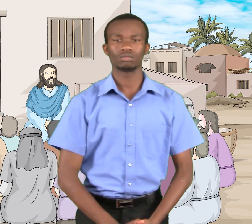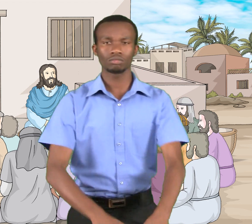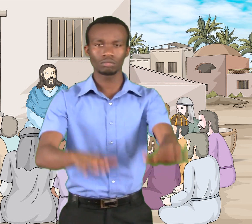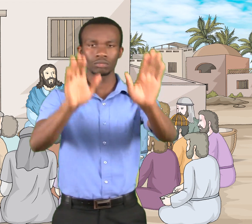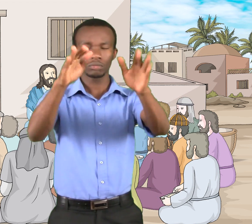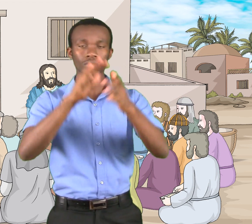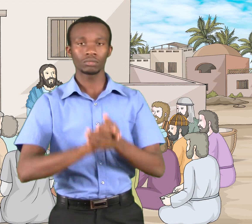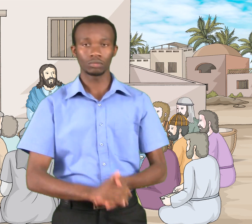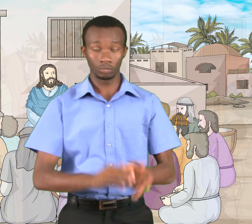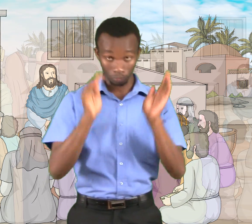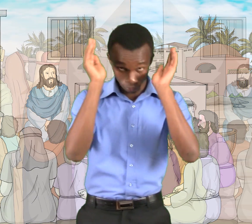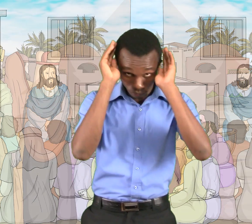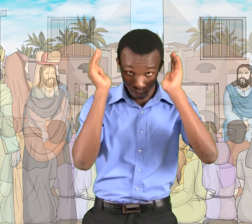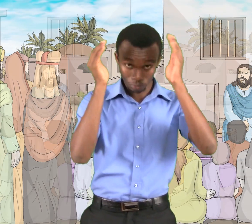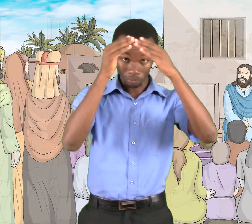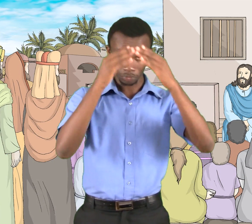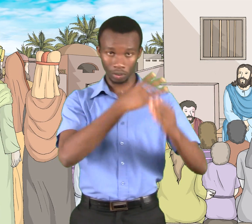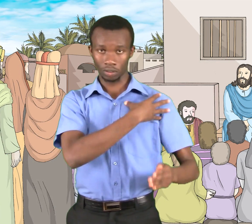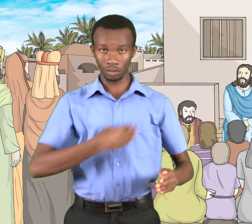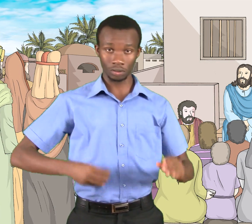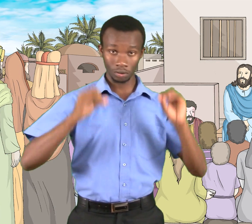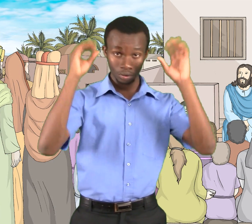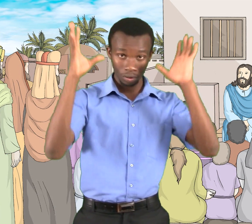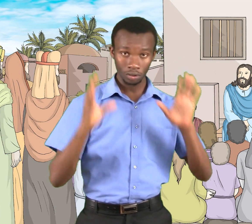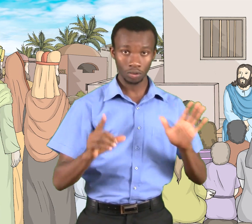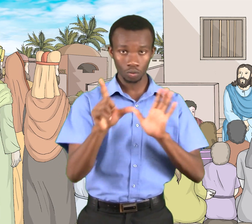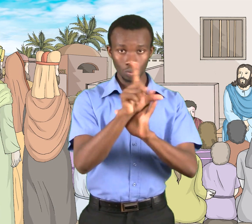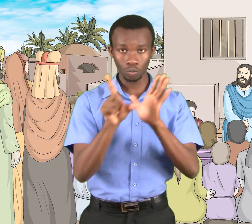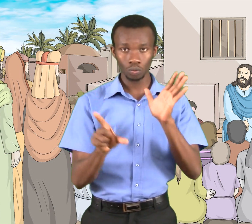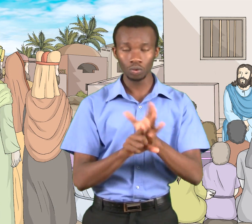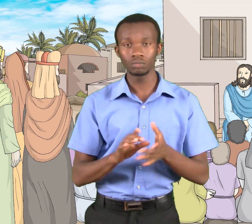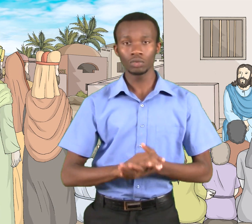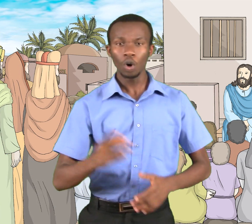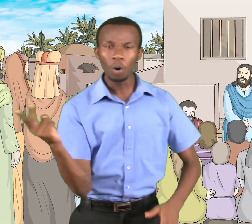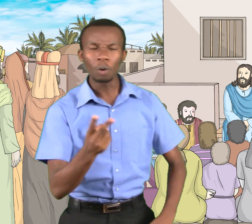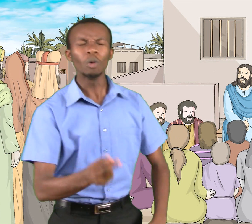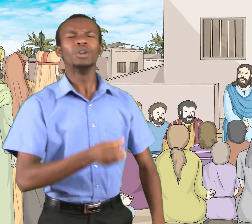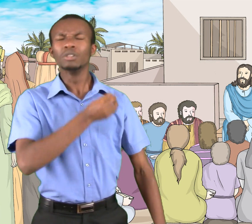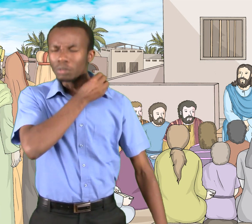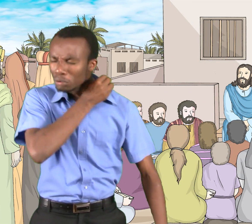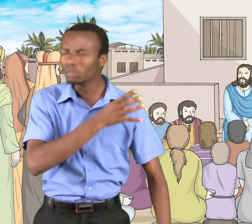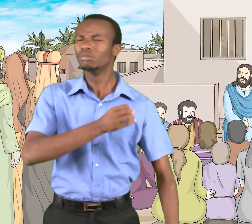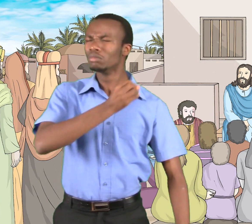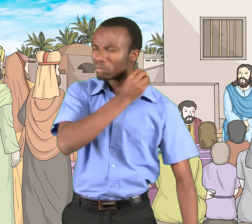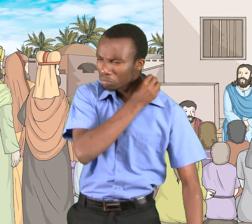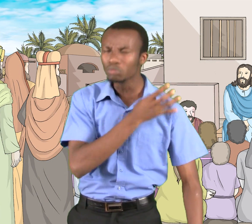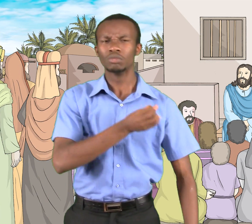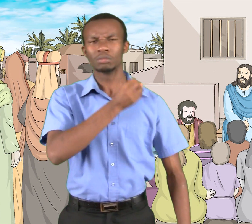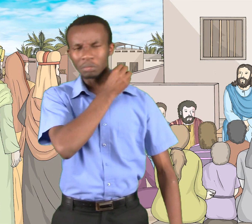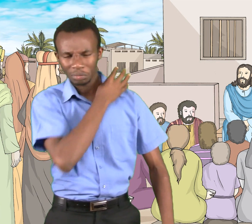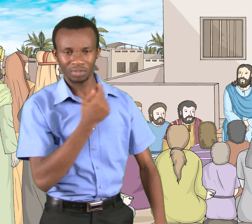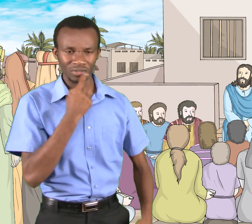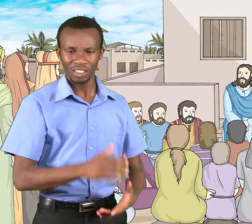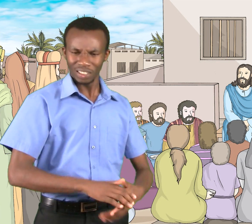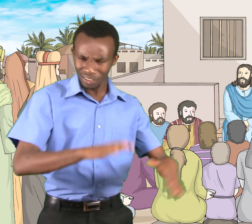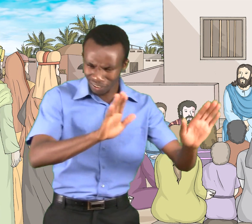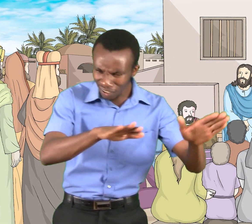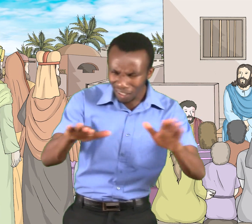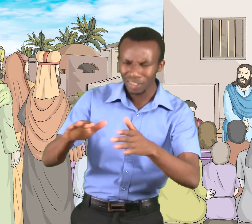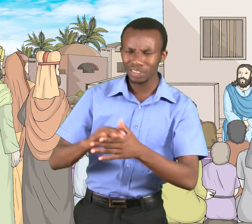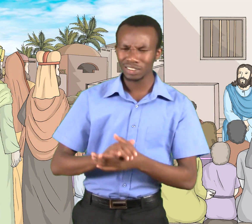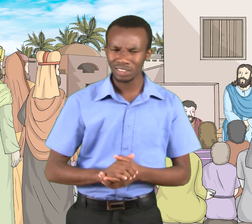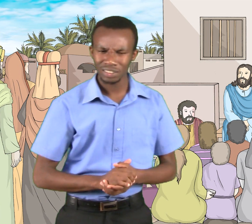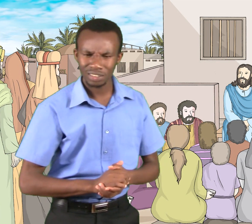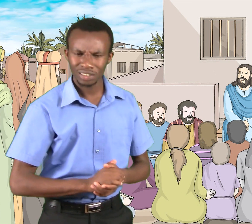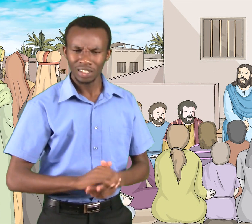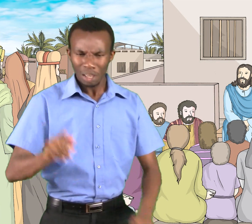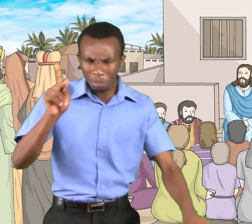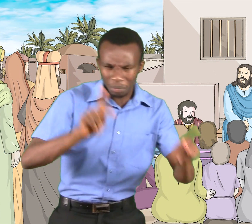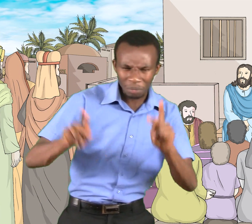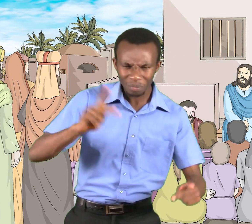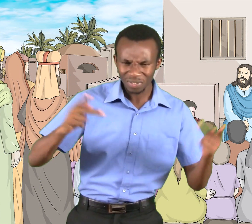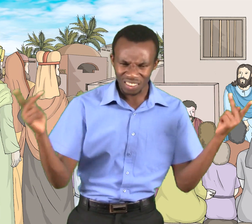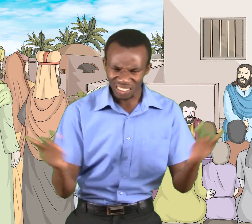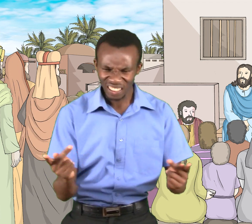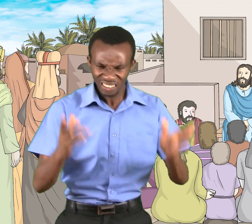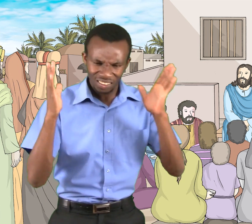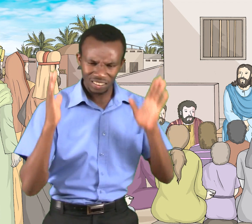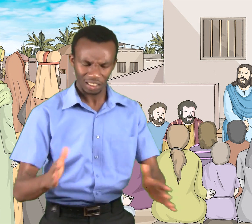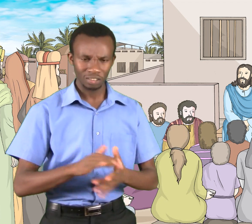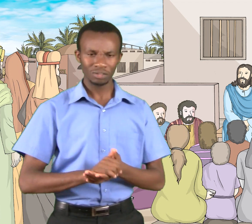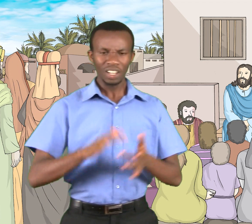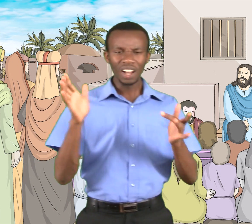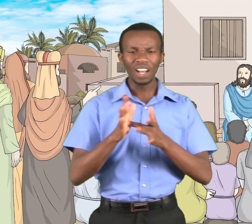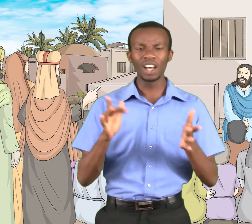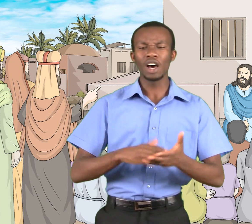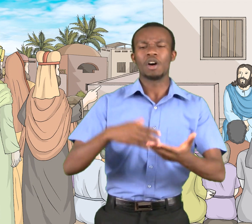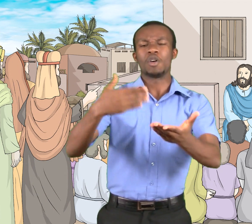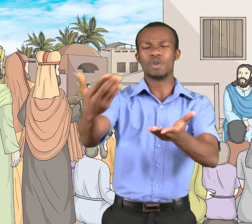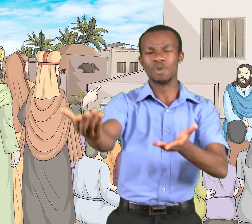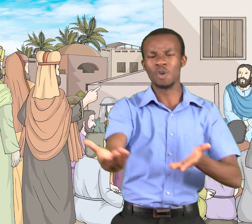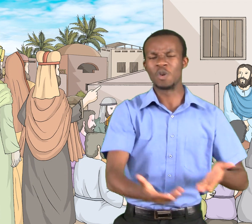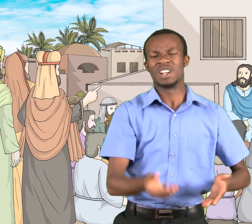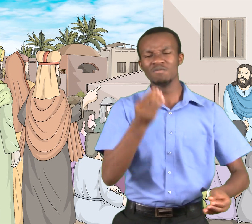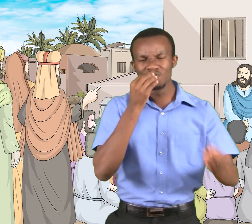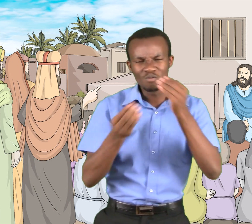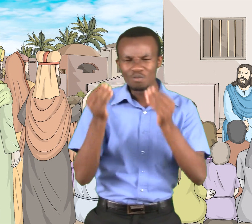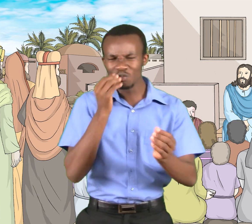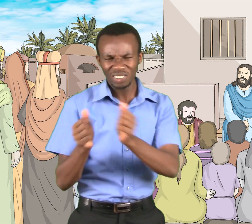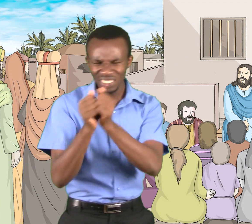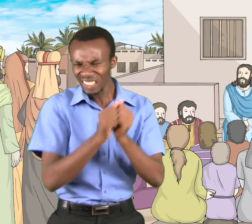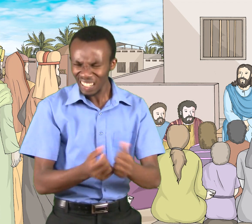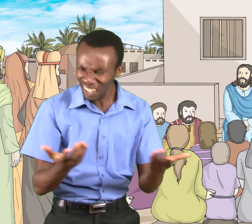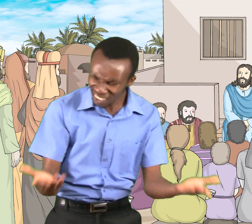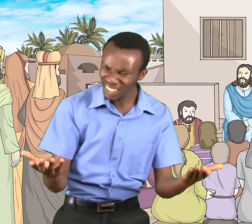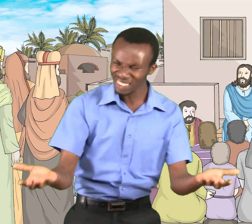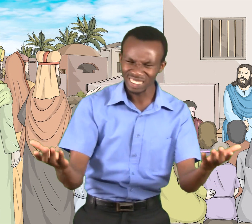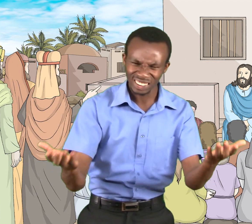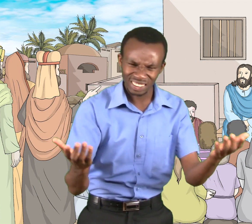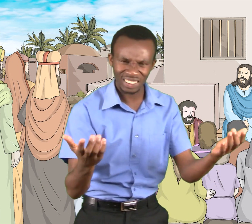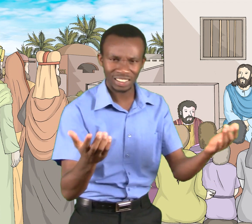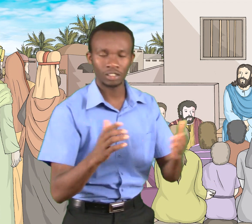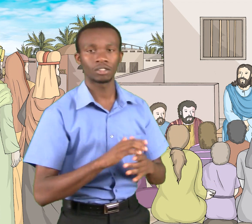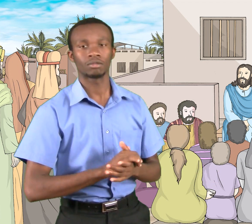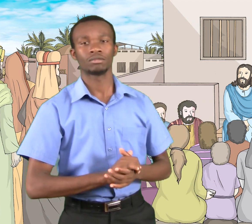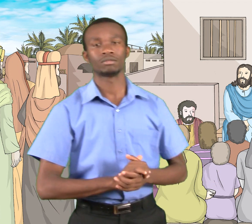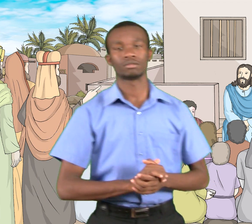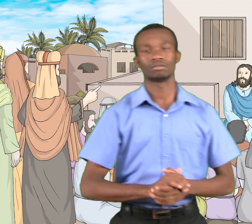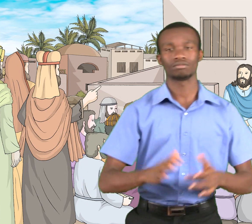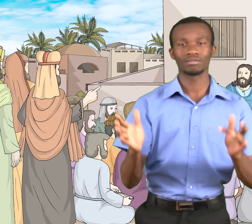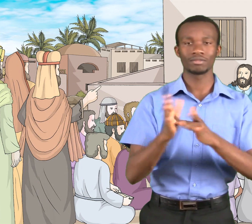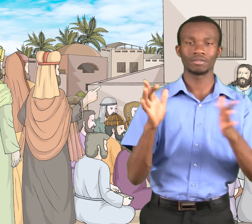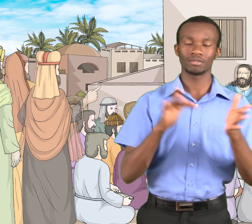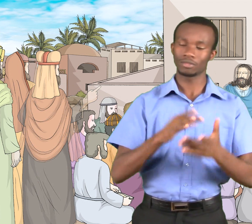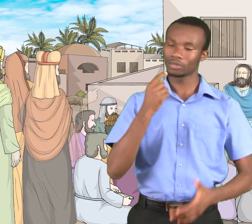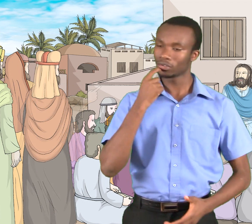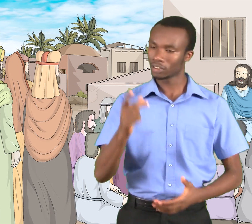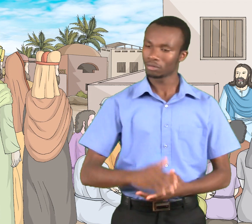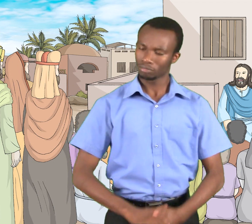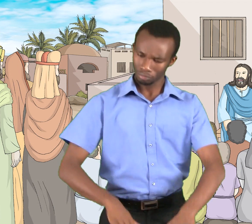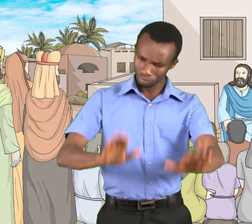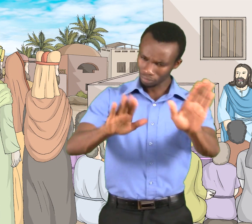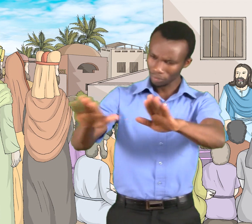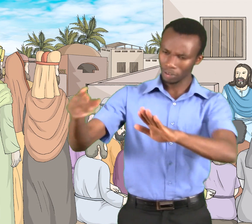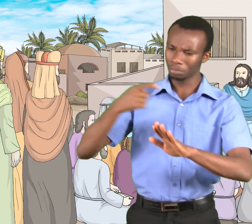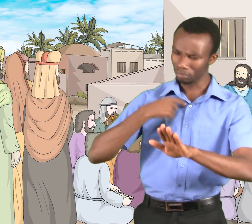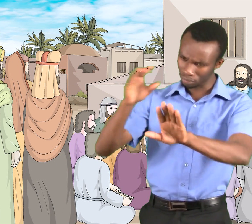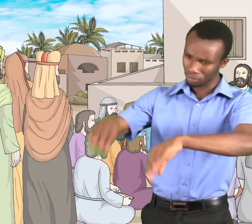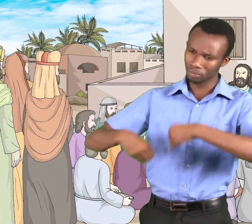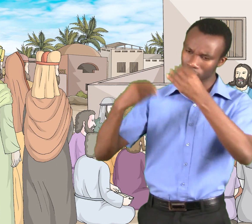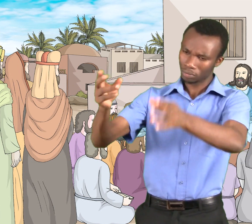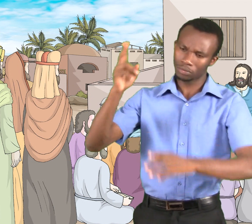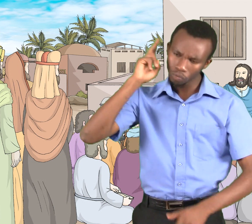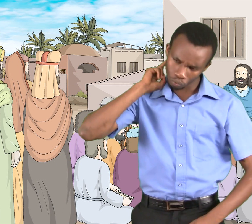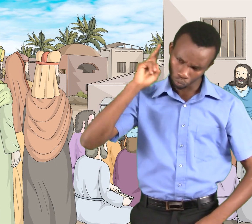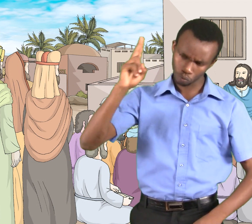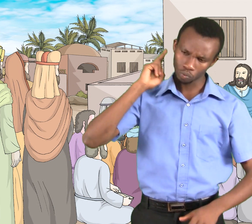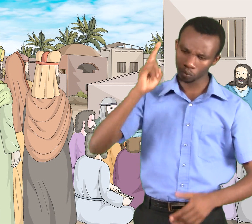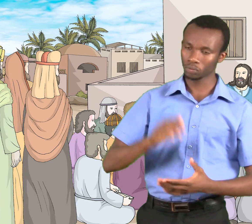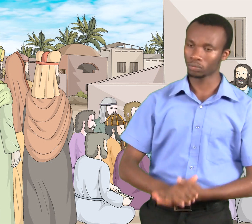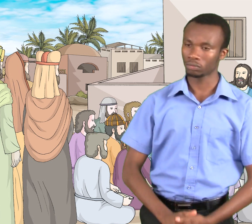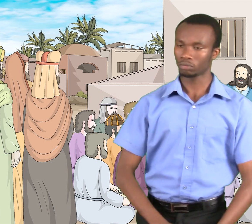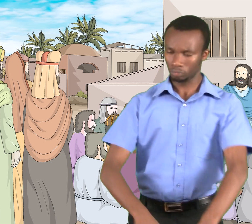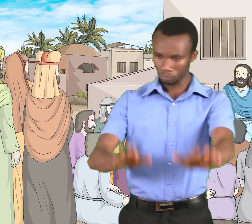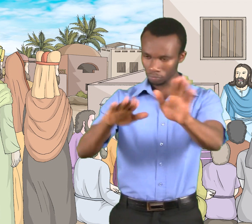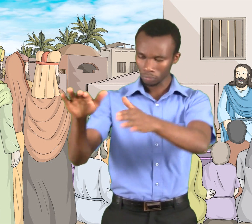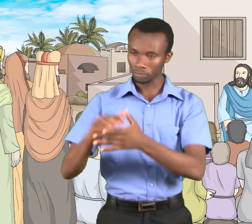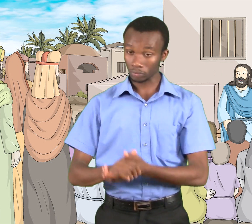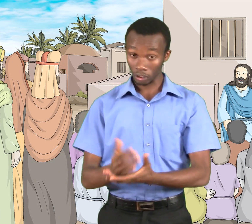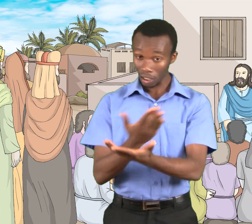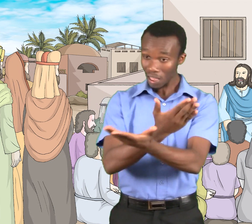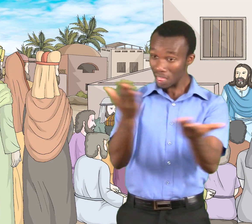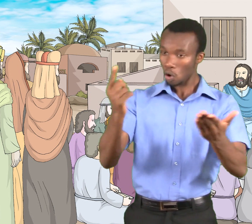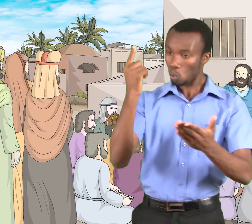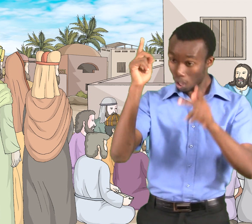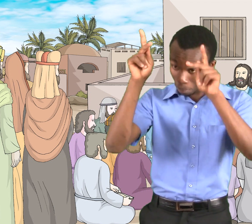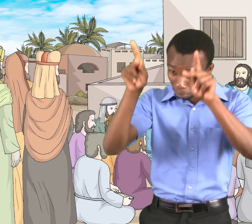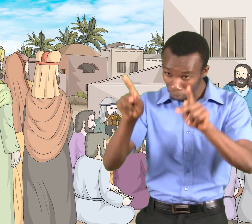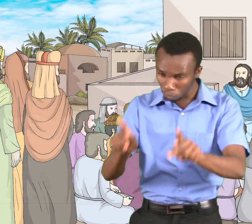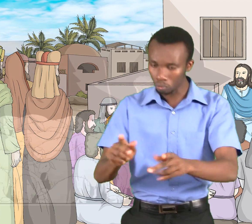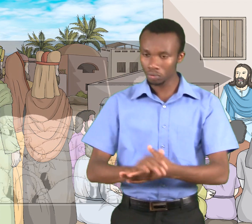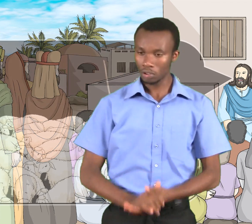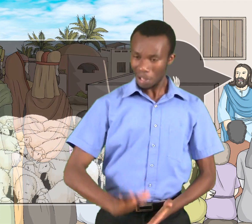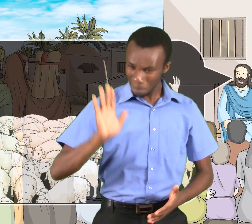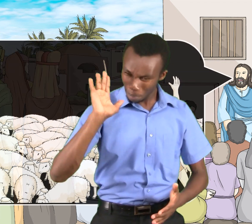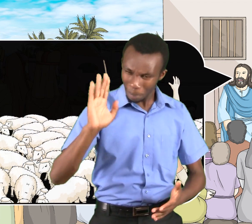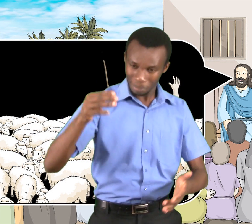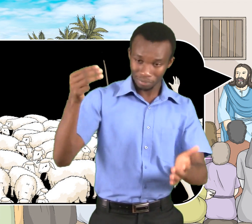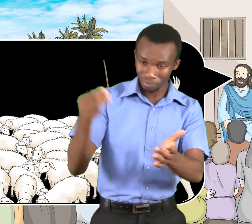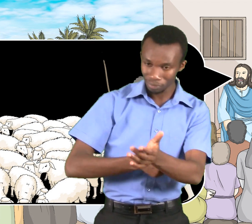So the Pharisees and scribes began to grumble: “This man welcomes sinners and eats with them.”